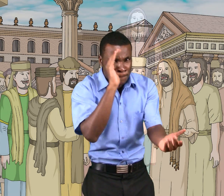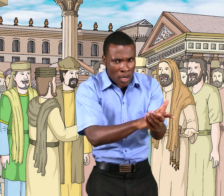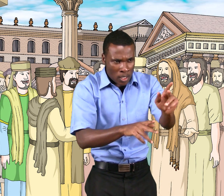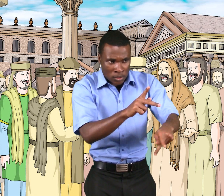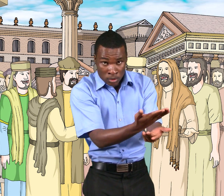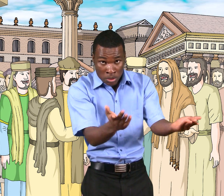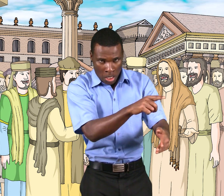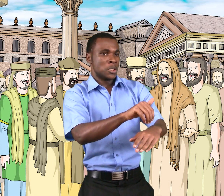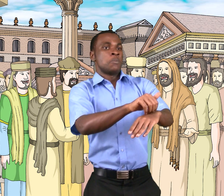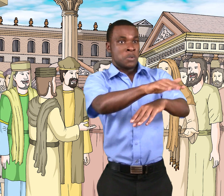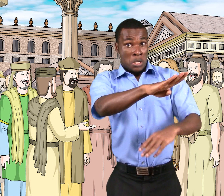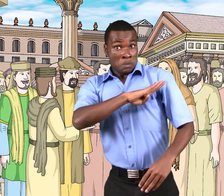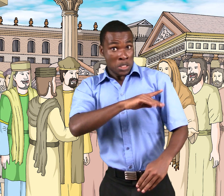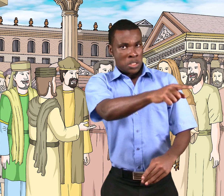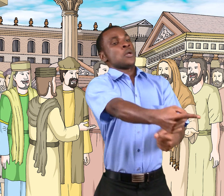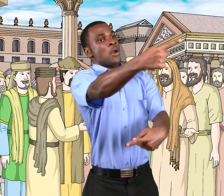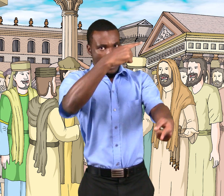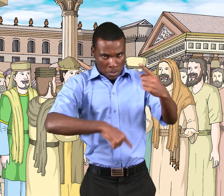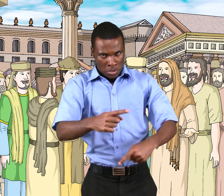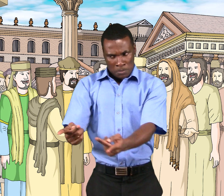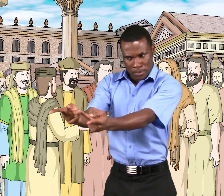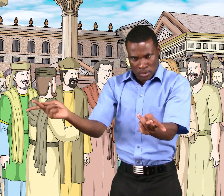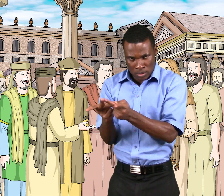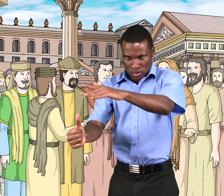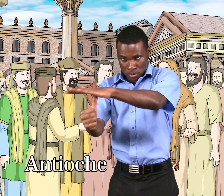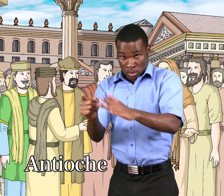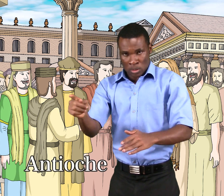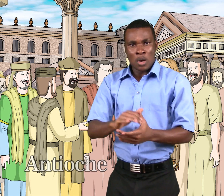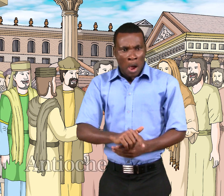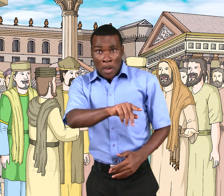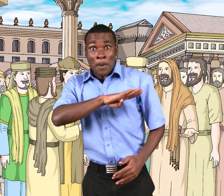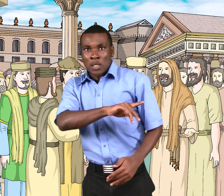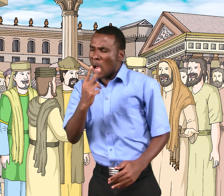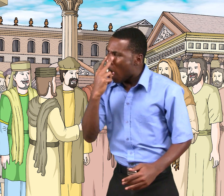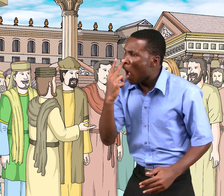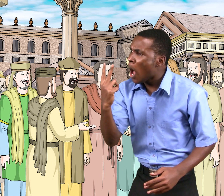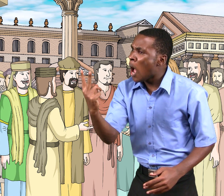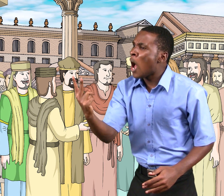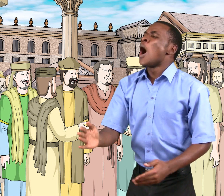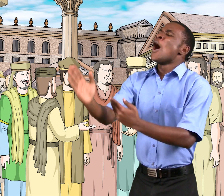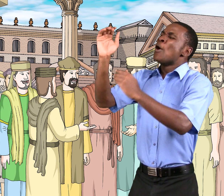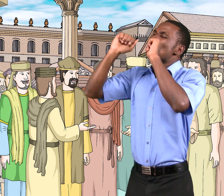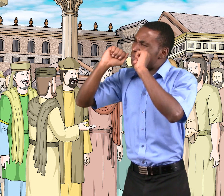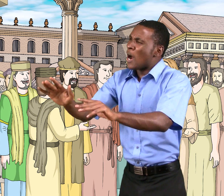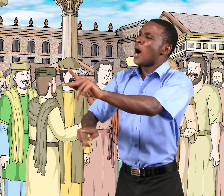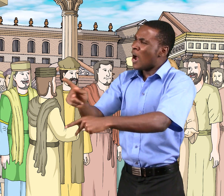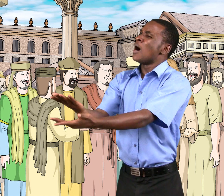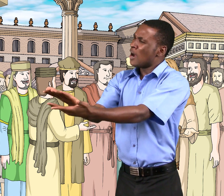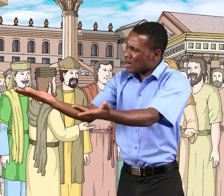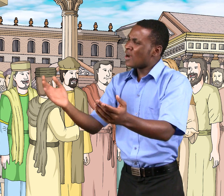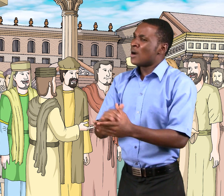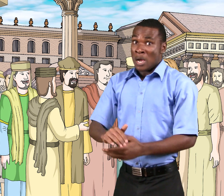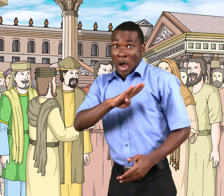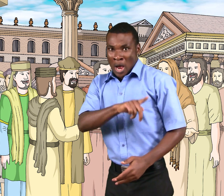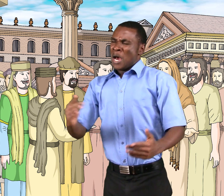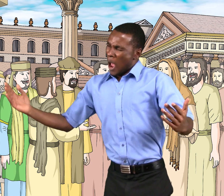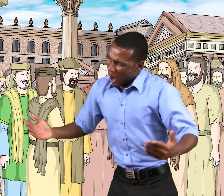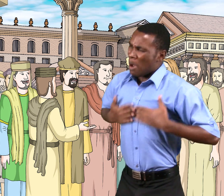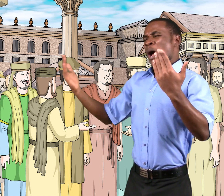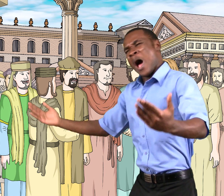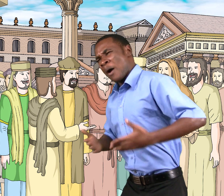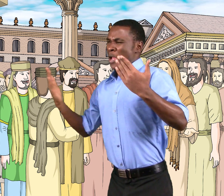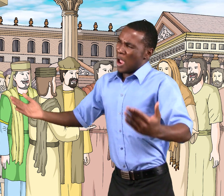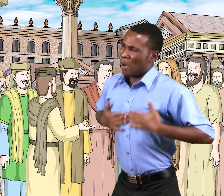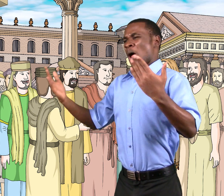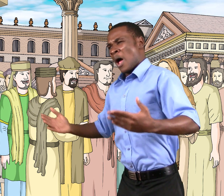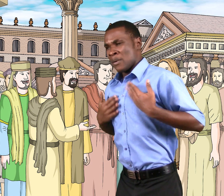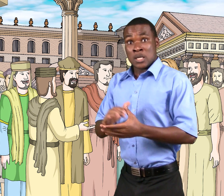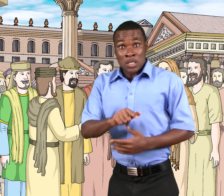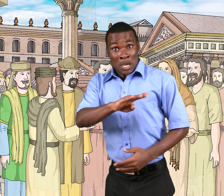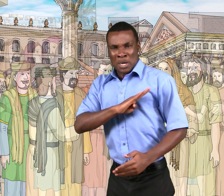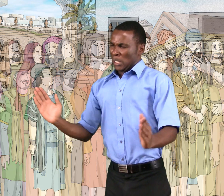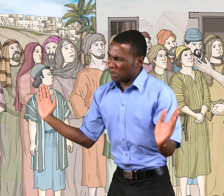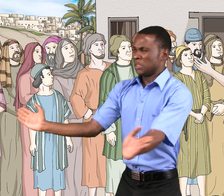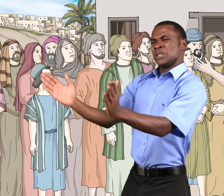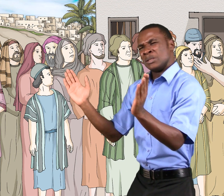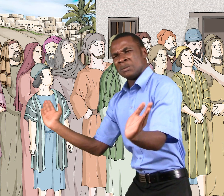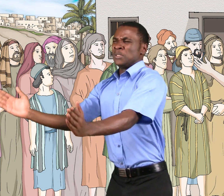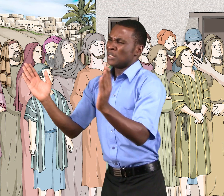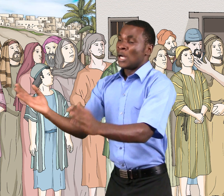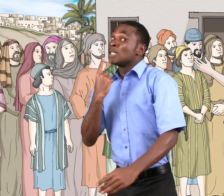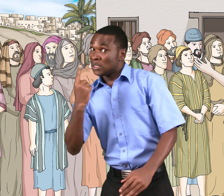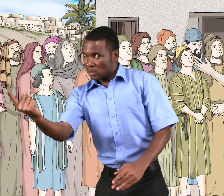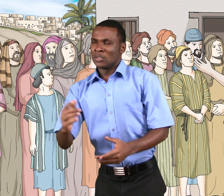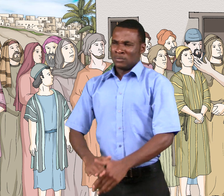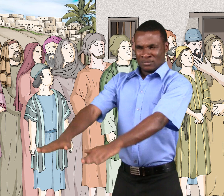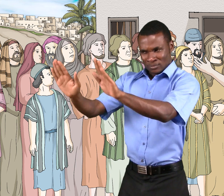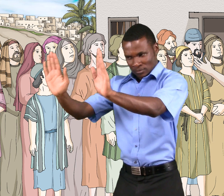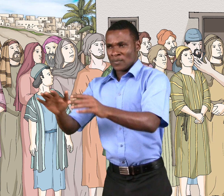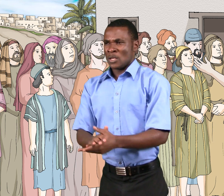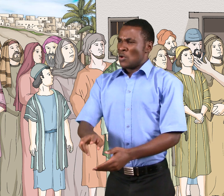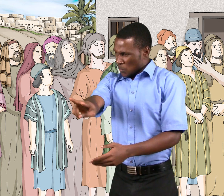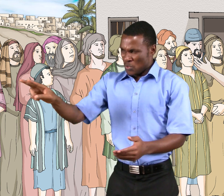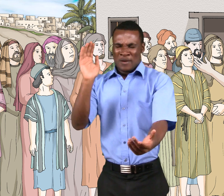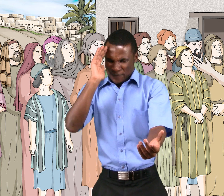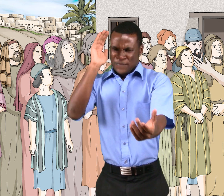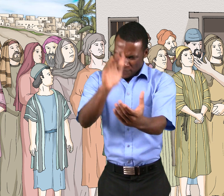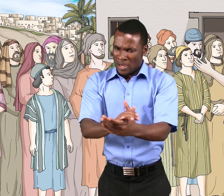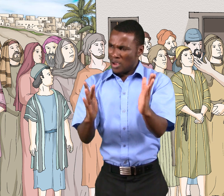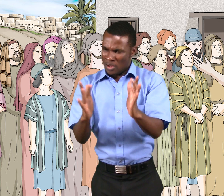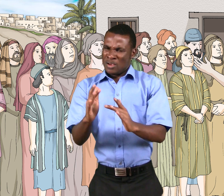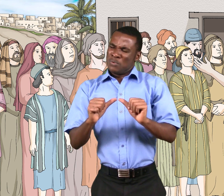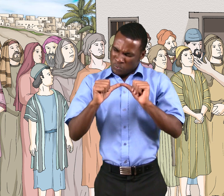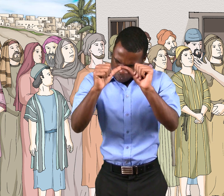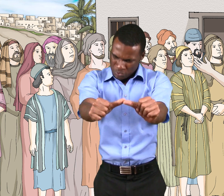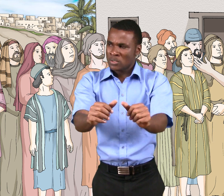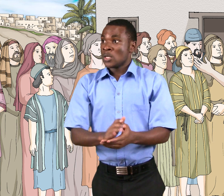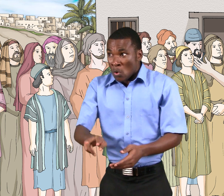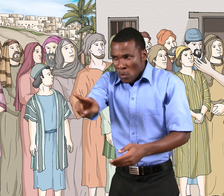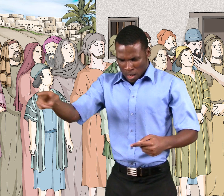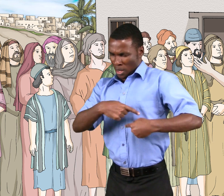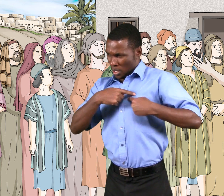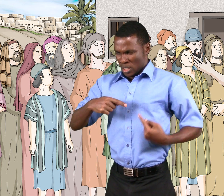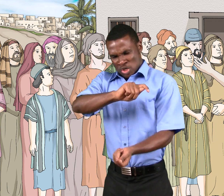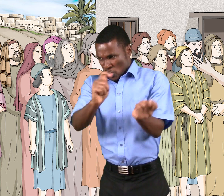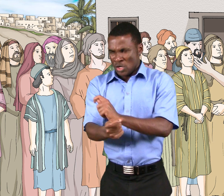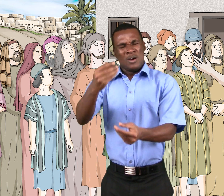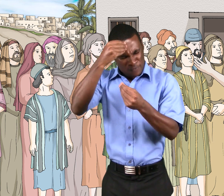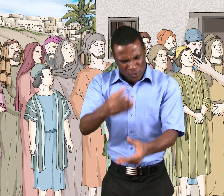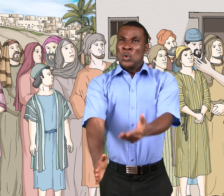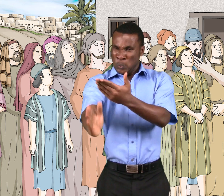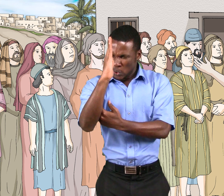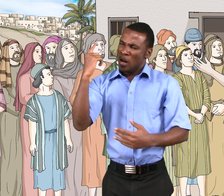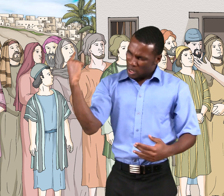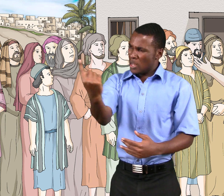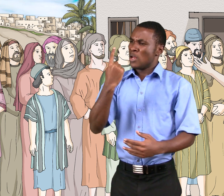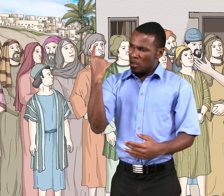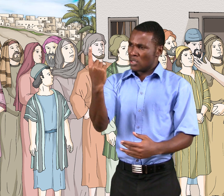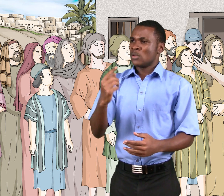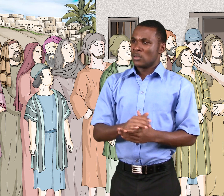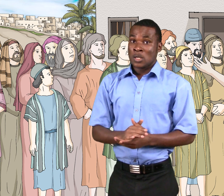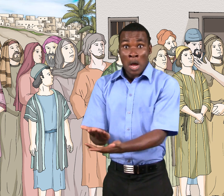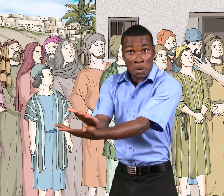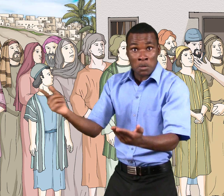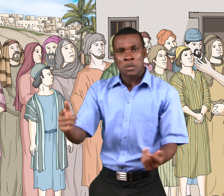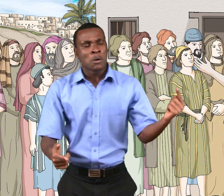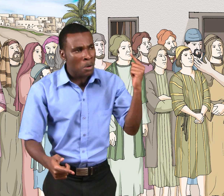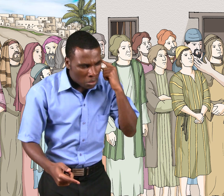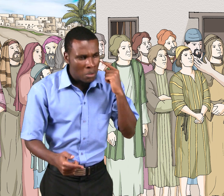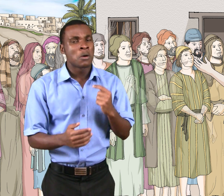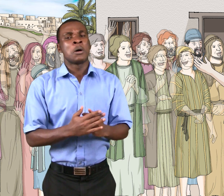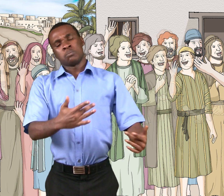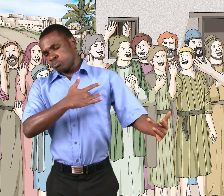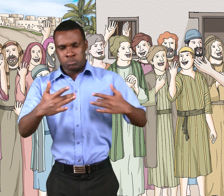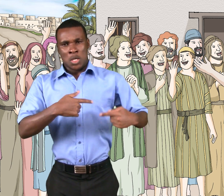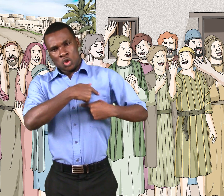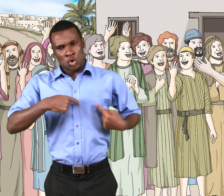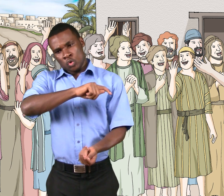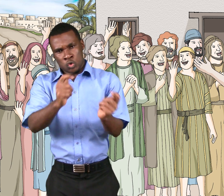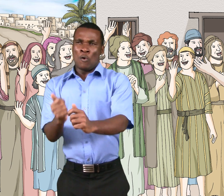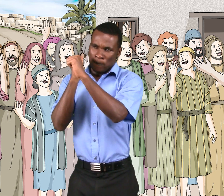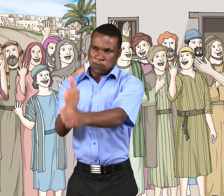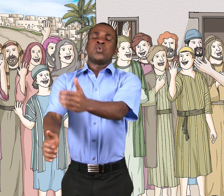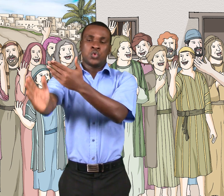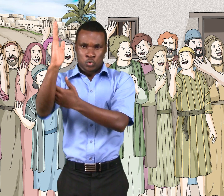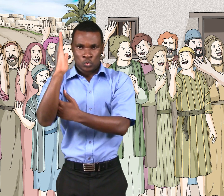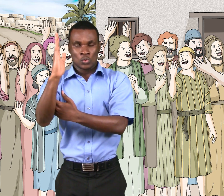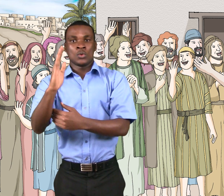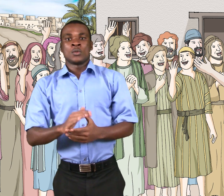When he arrived and saw the grace of God, he rejoiced and encouraged them all to abide in the Lord with all their hearts.